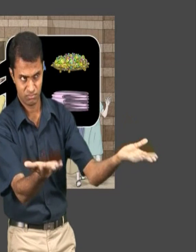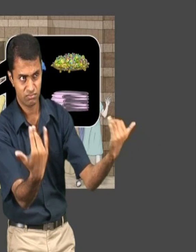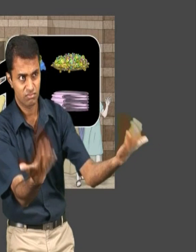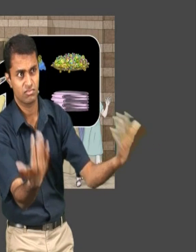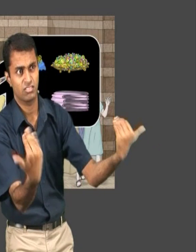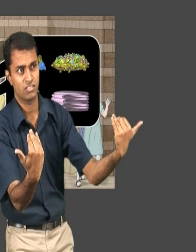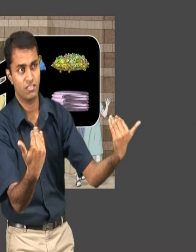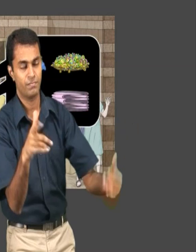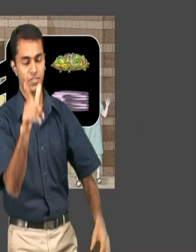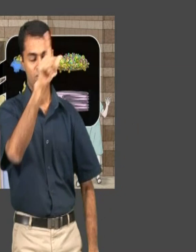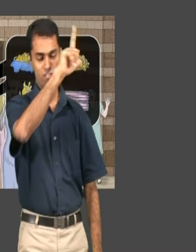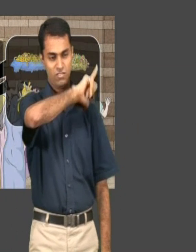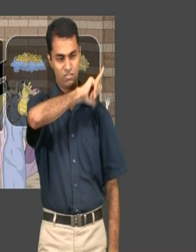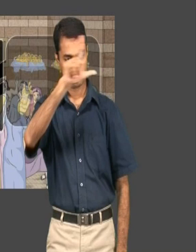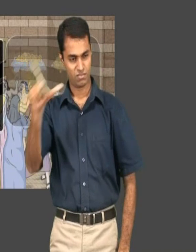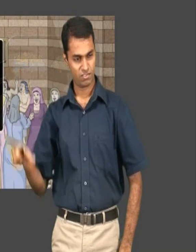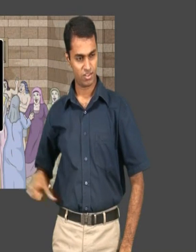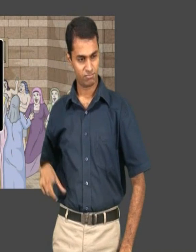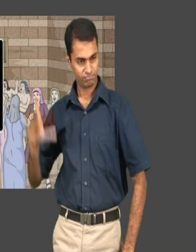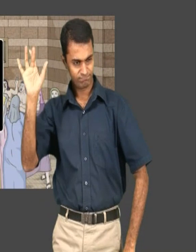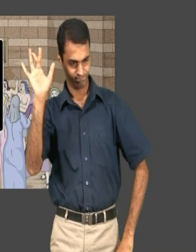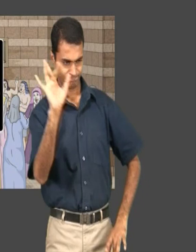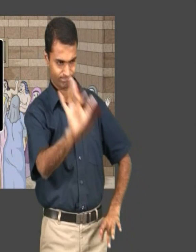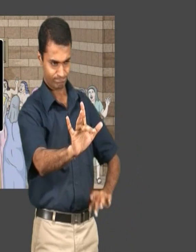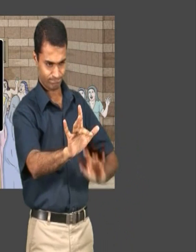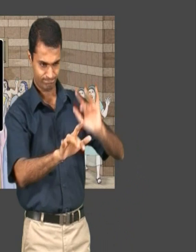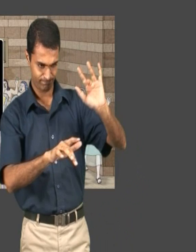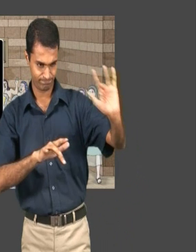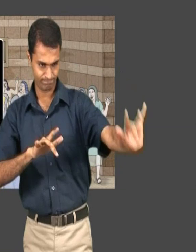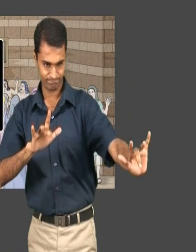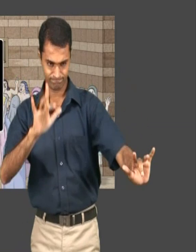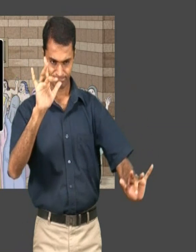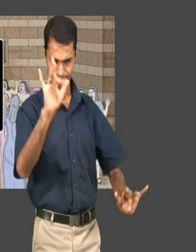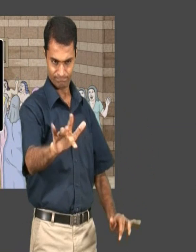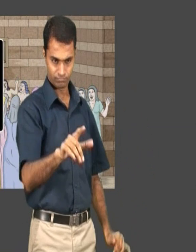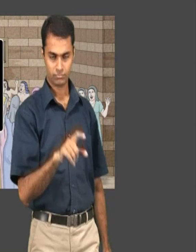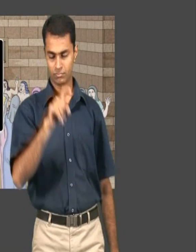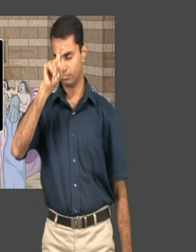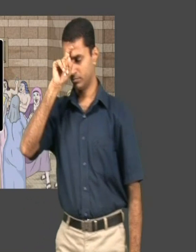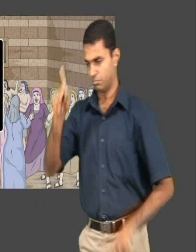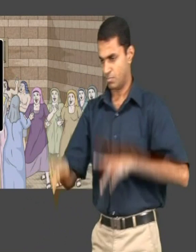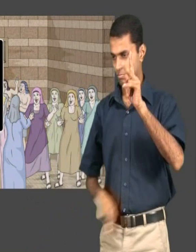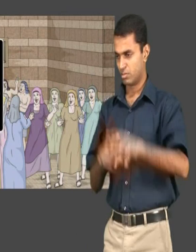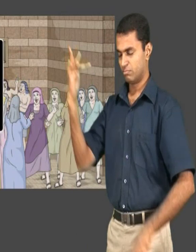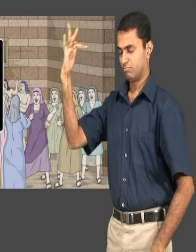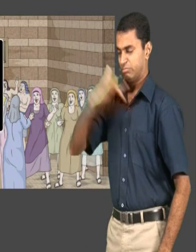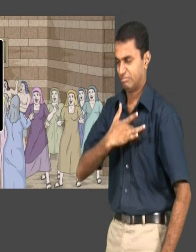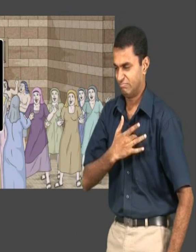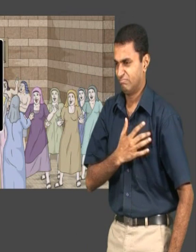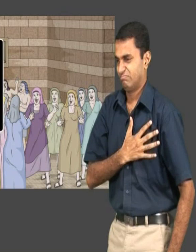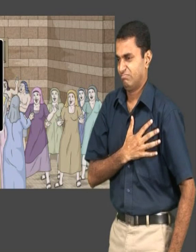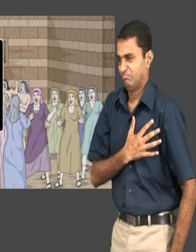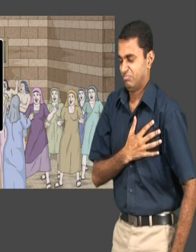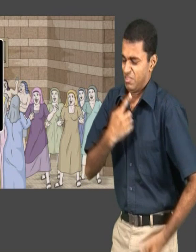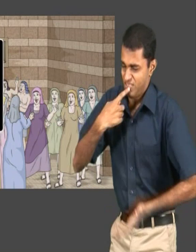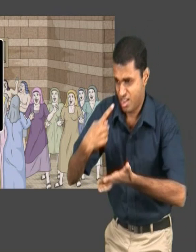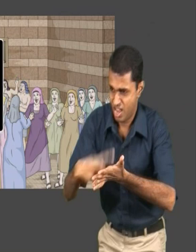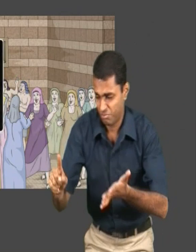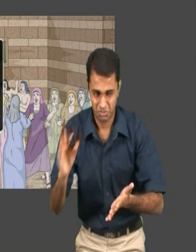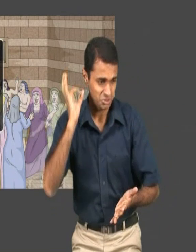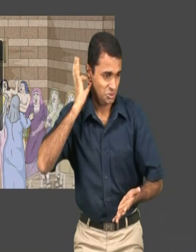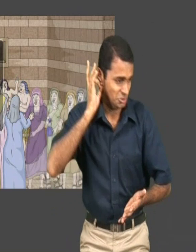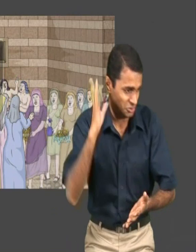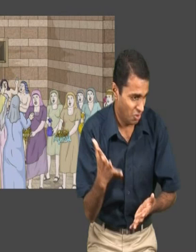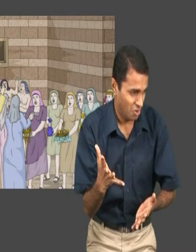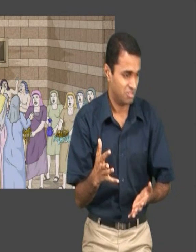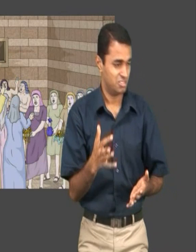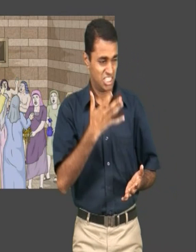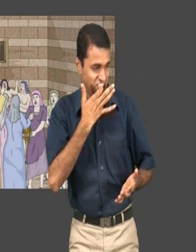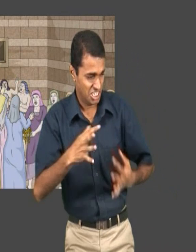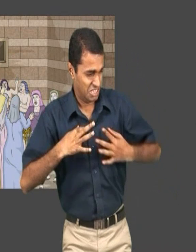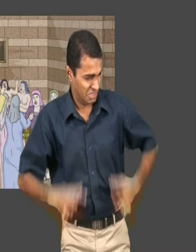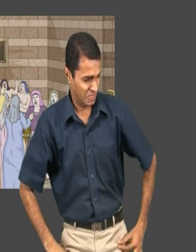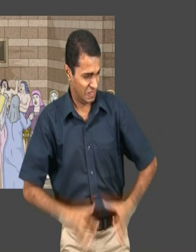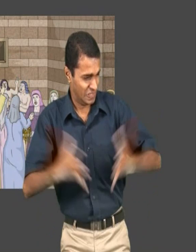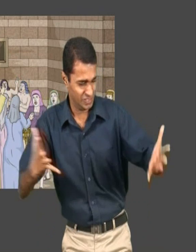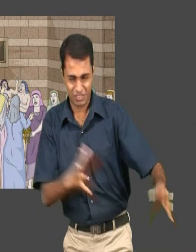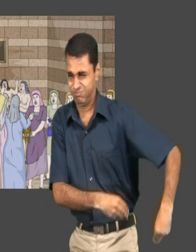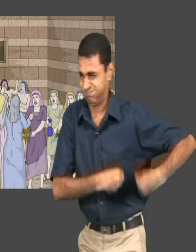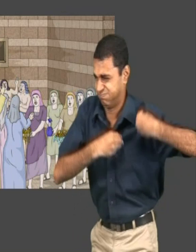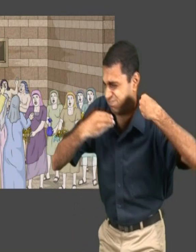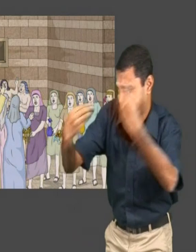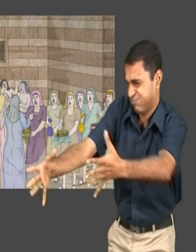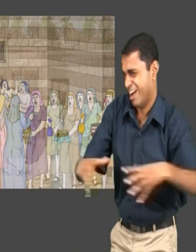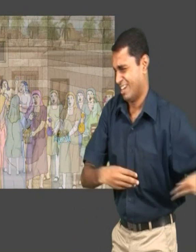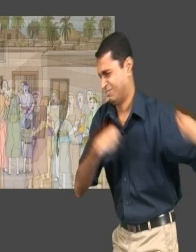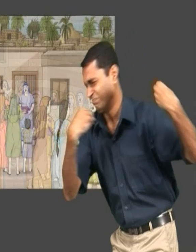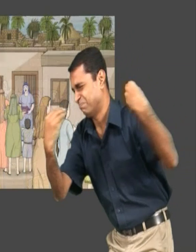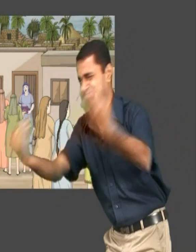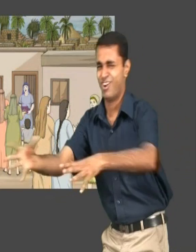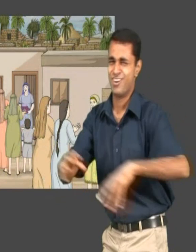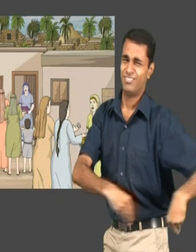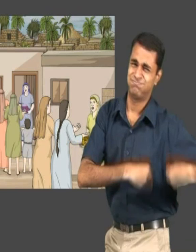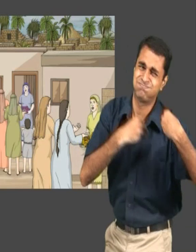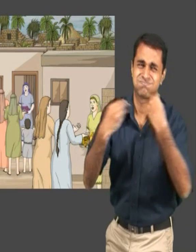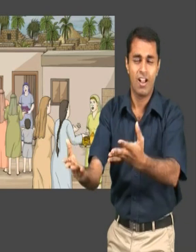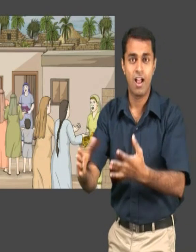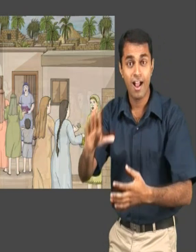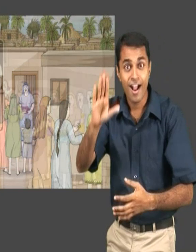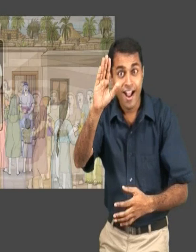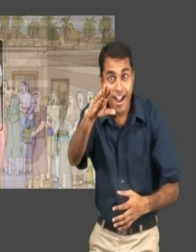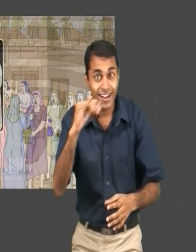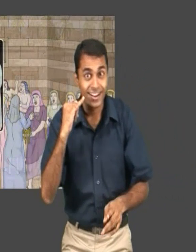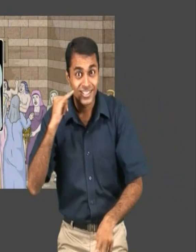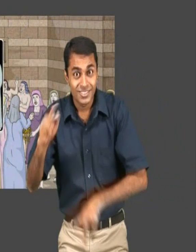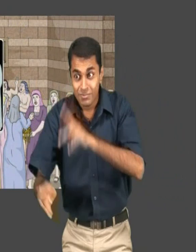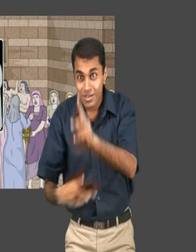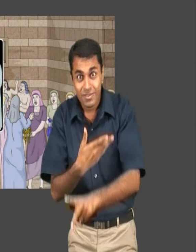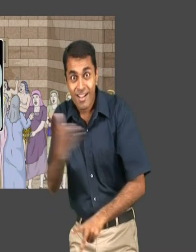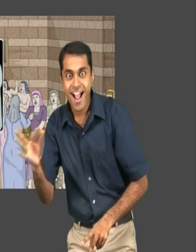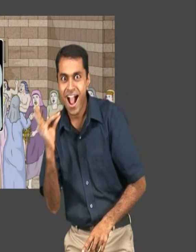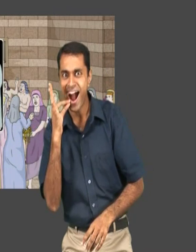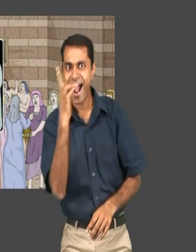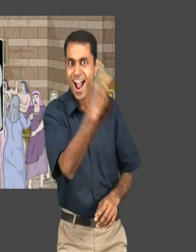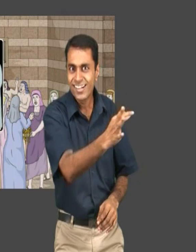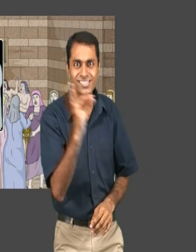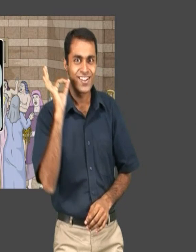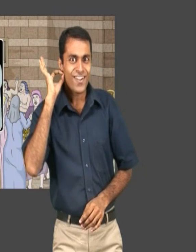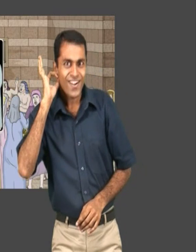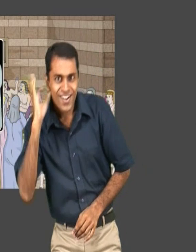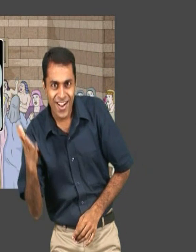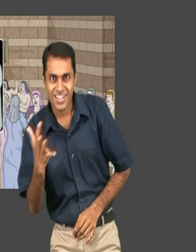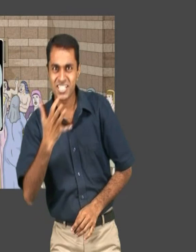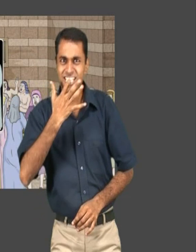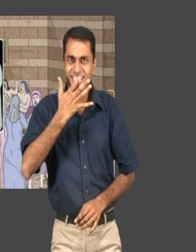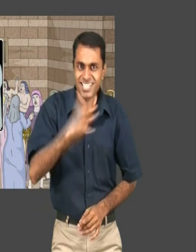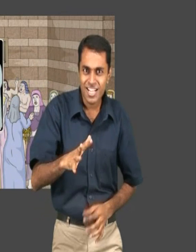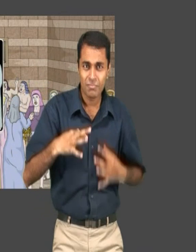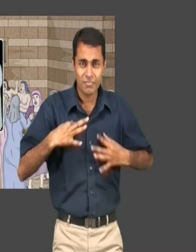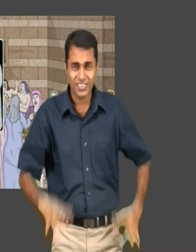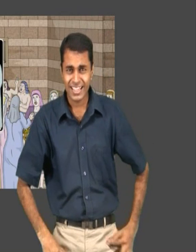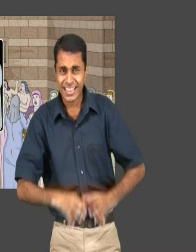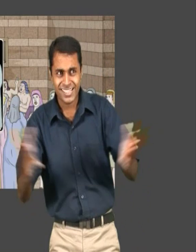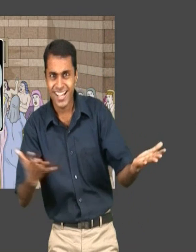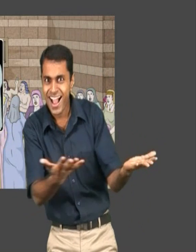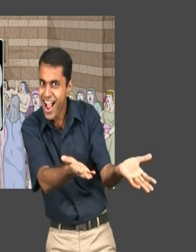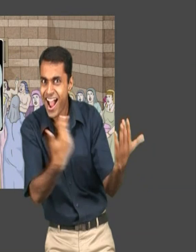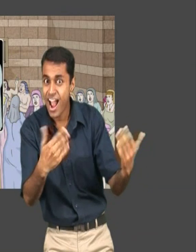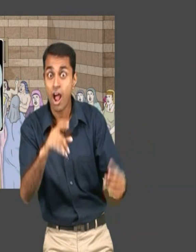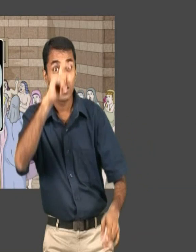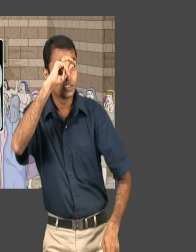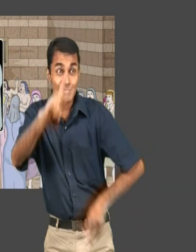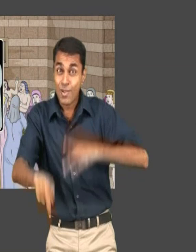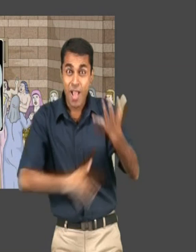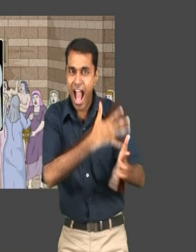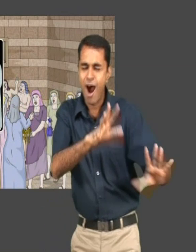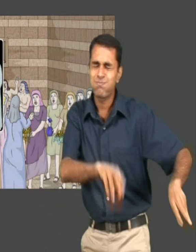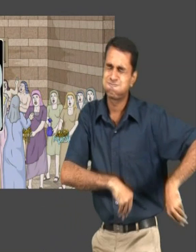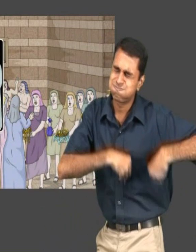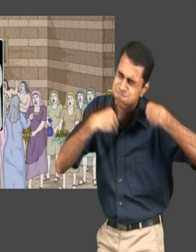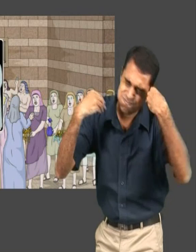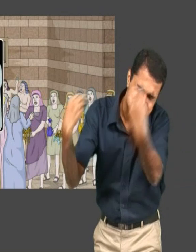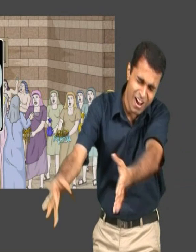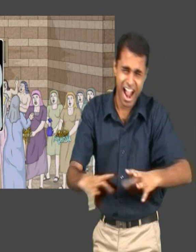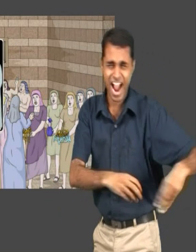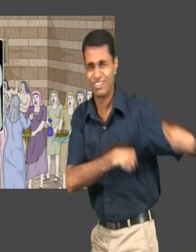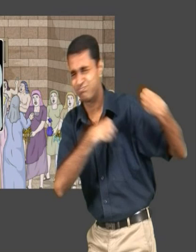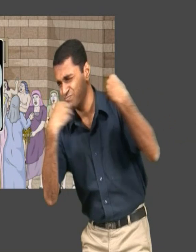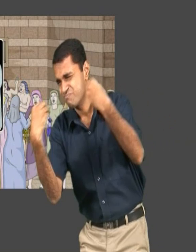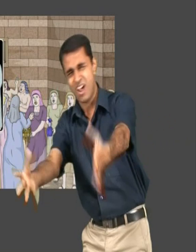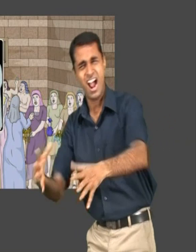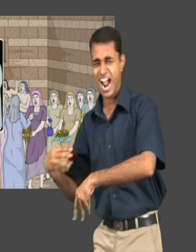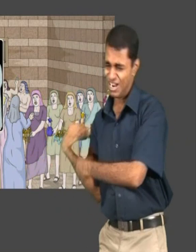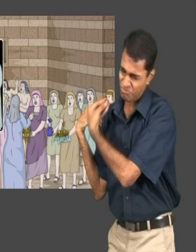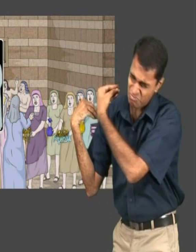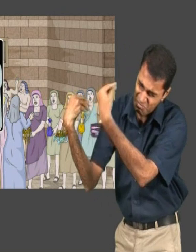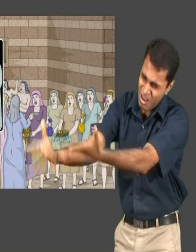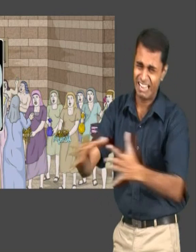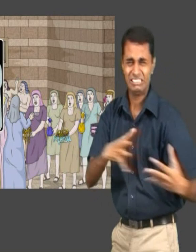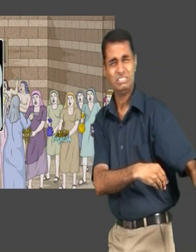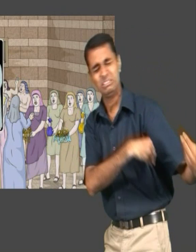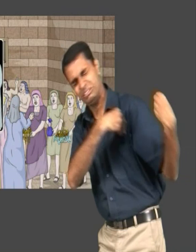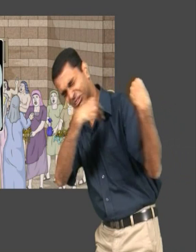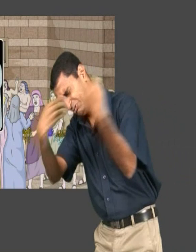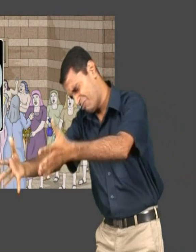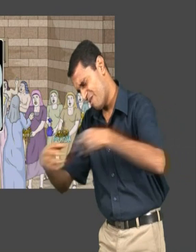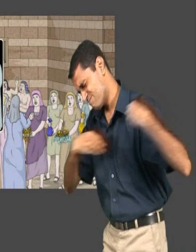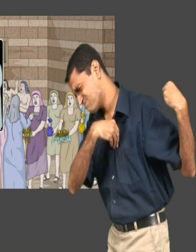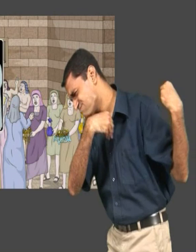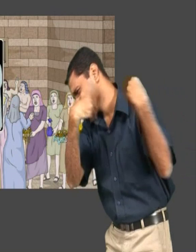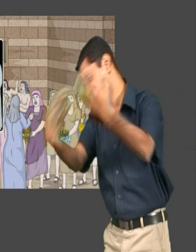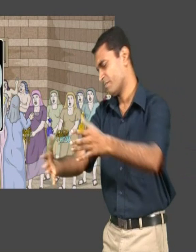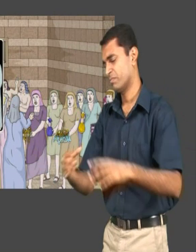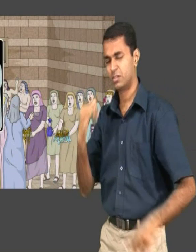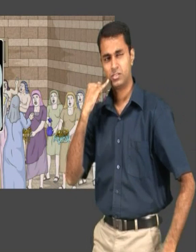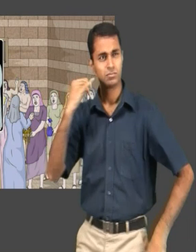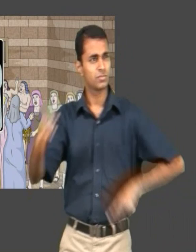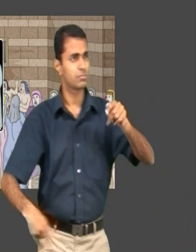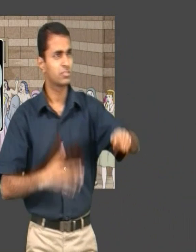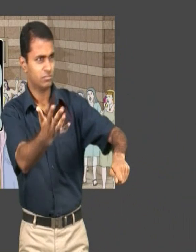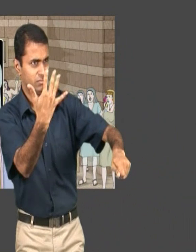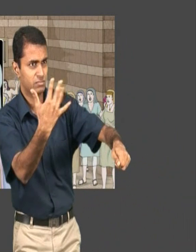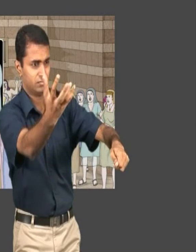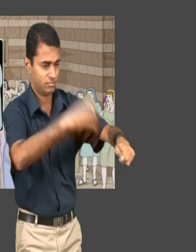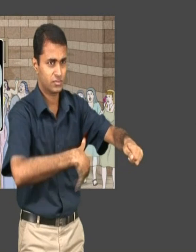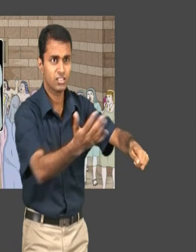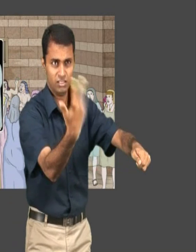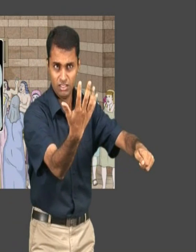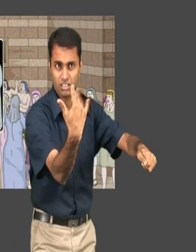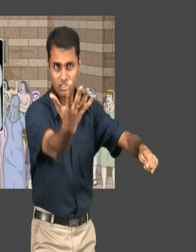And the LORD gave the people such favor in the sight of the Egyptians that they granted their request.